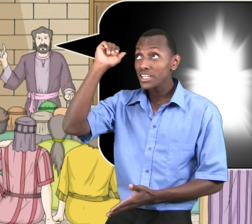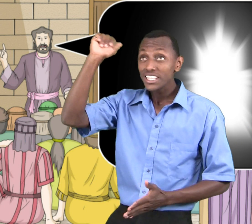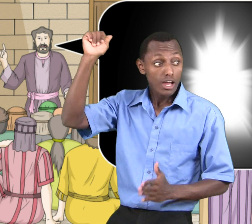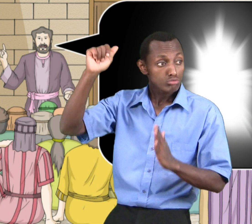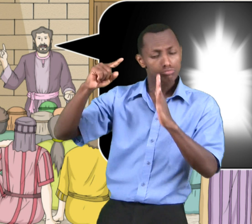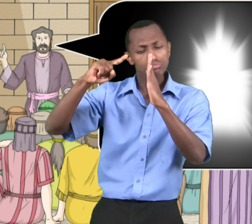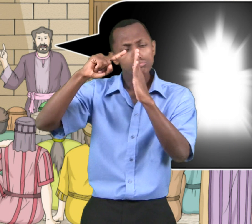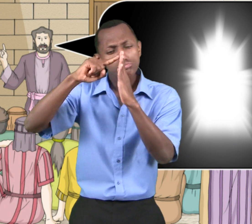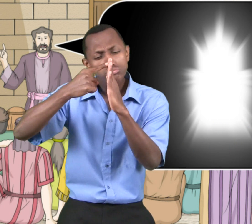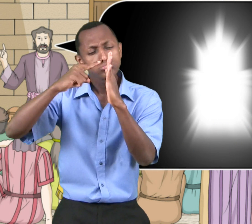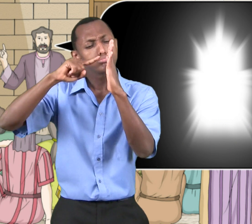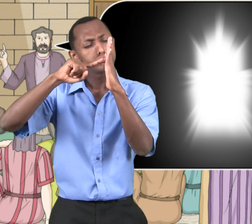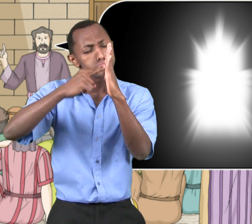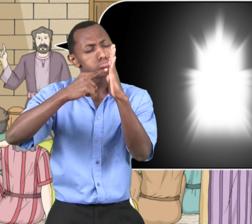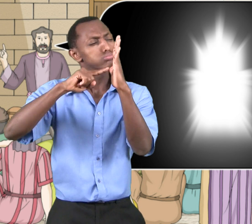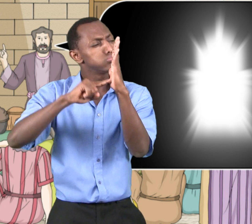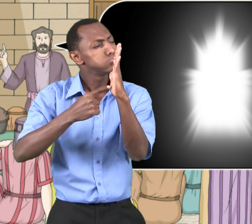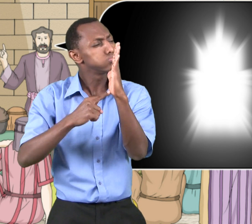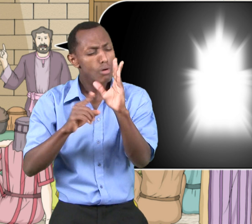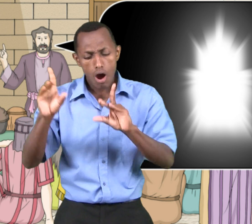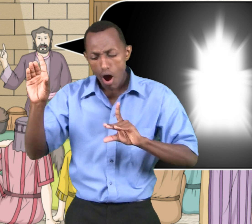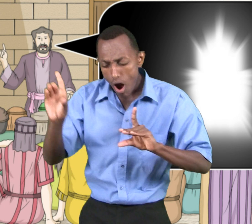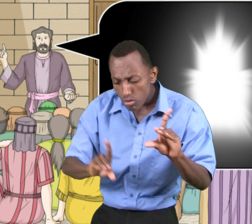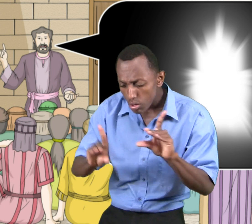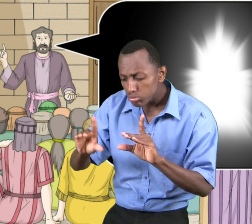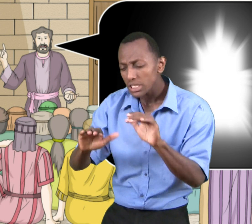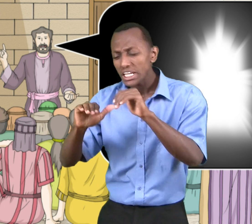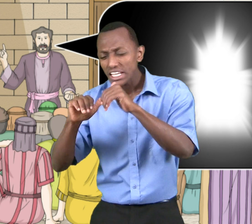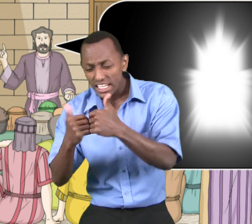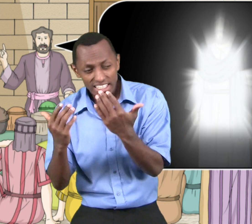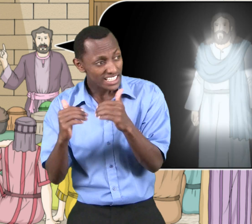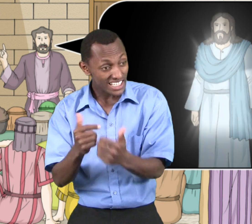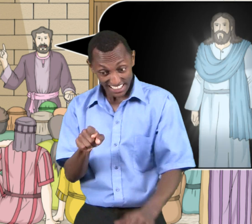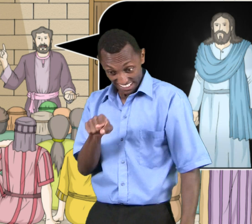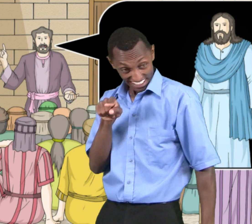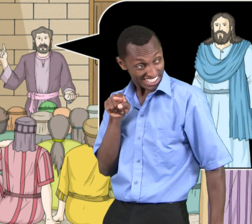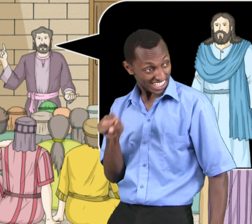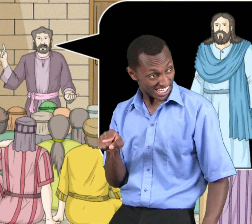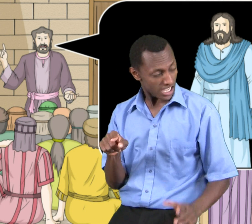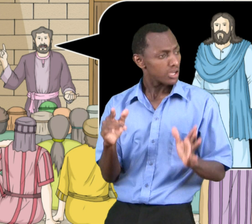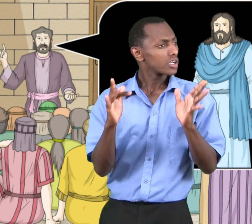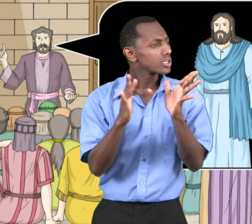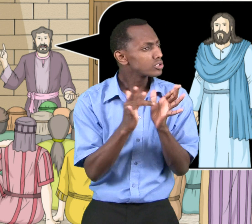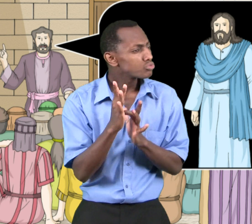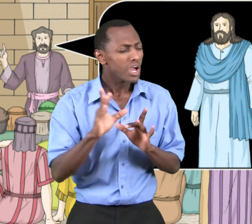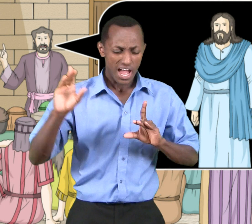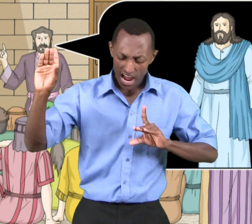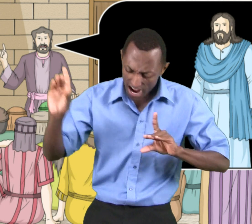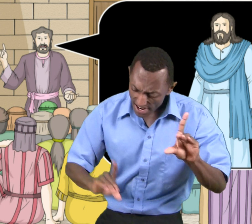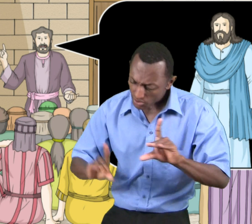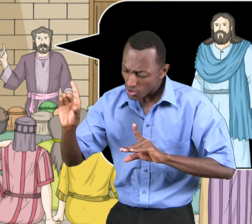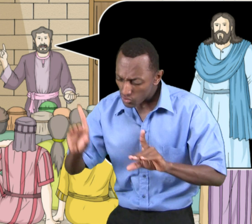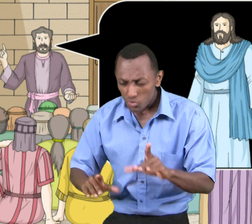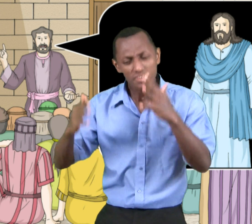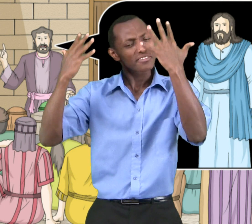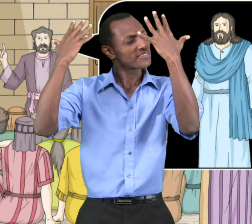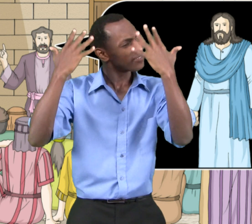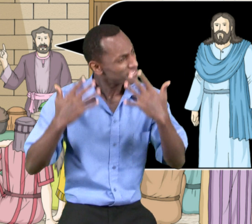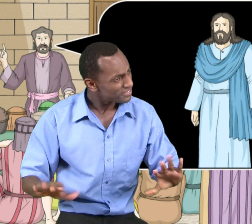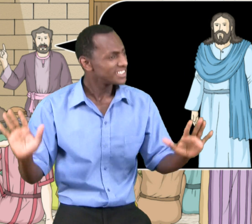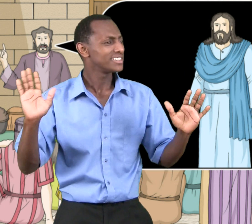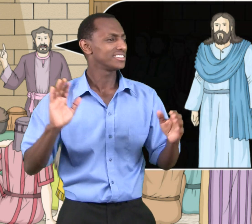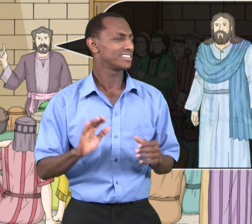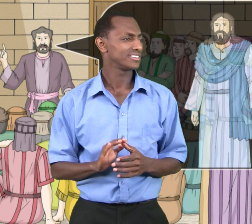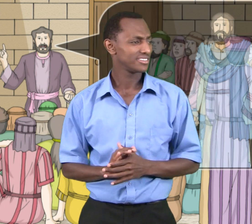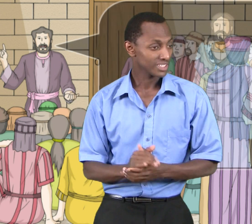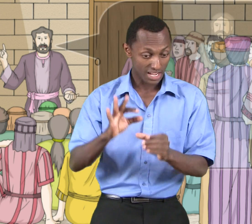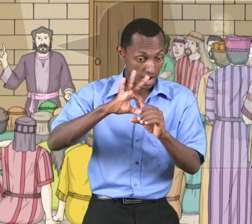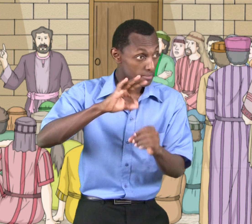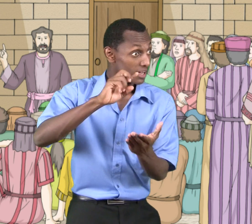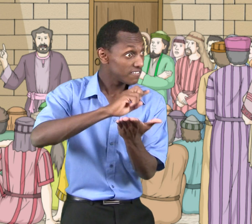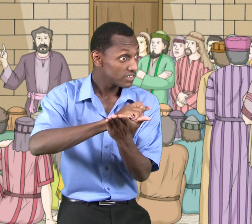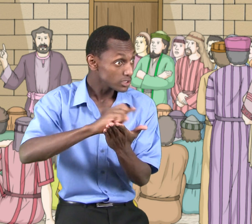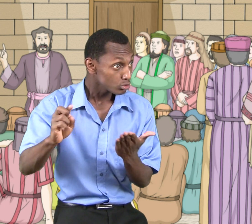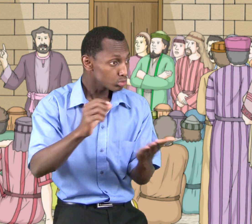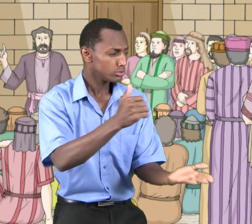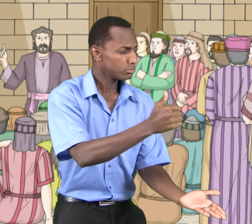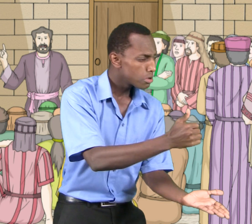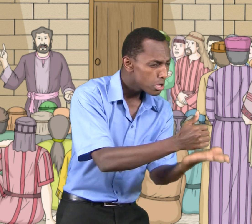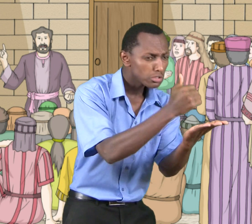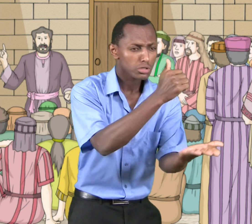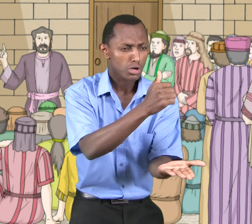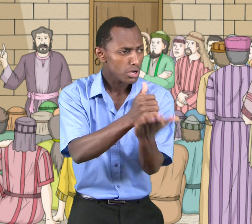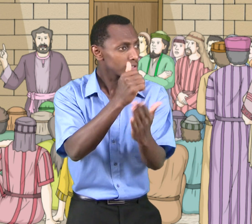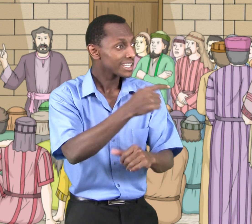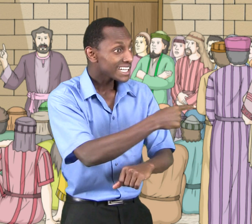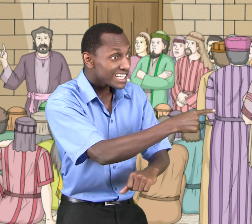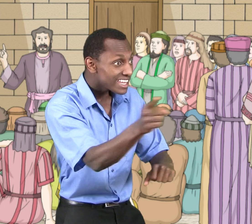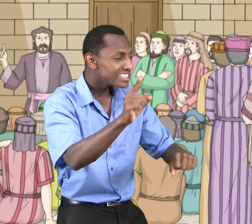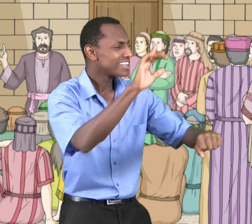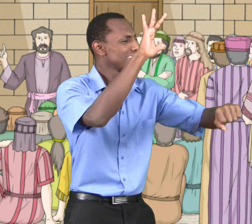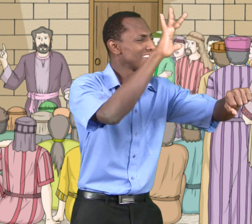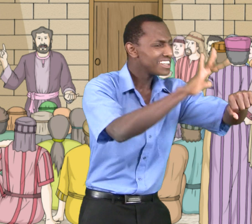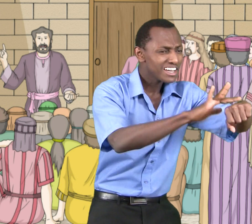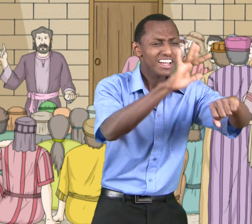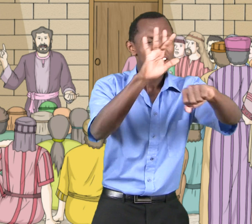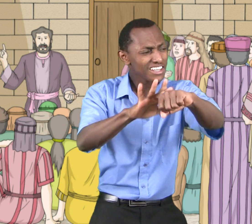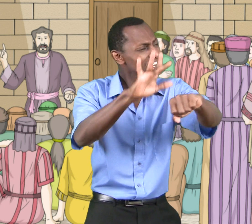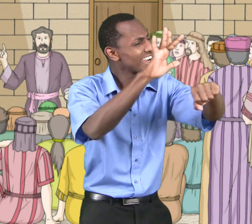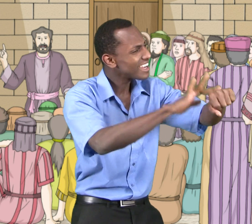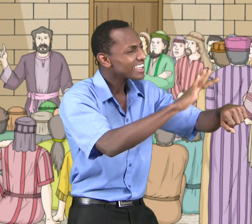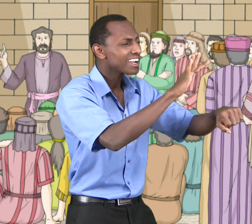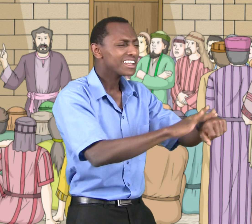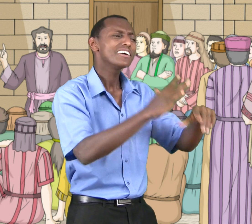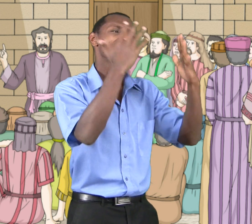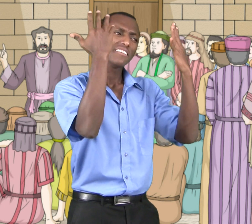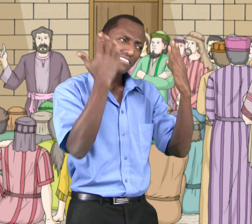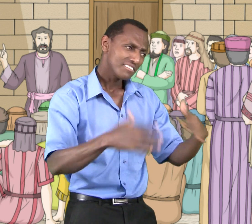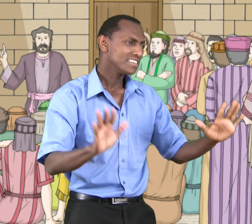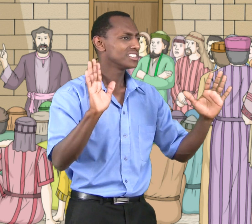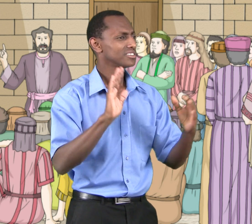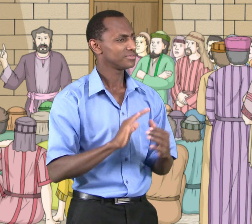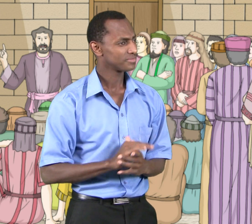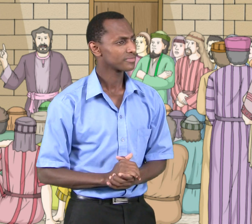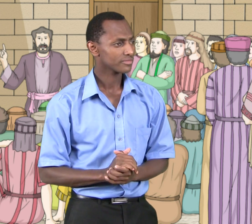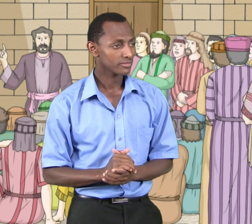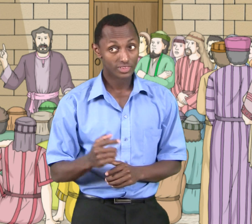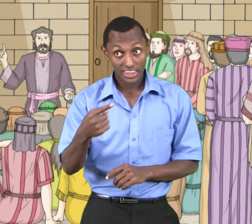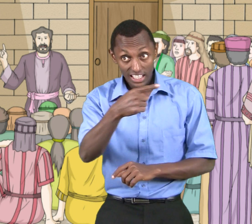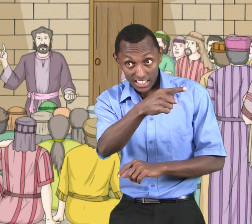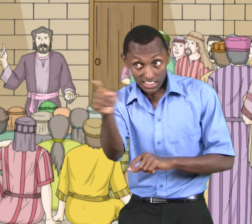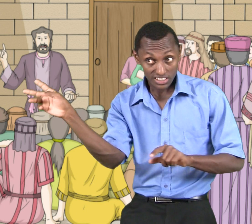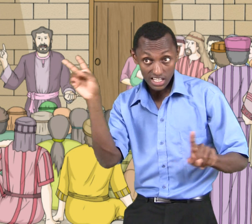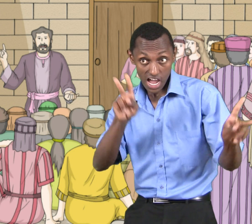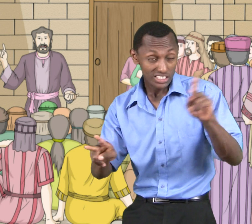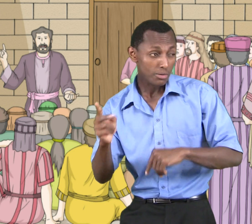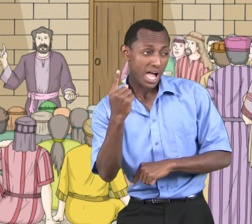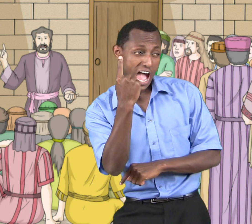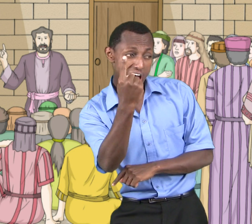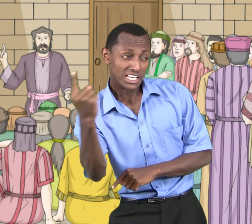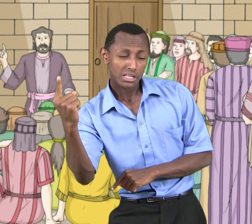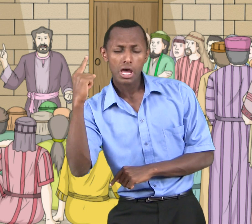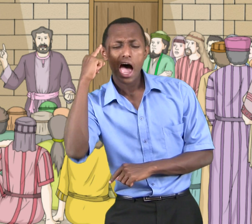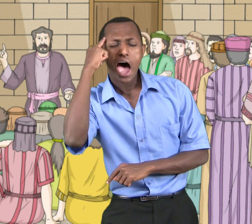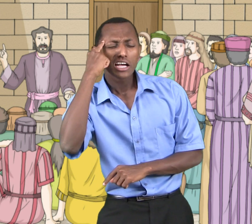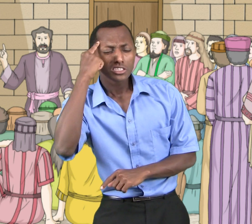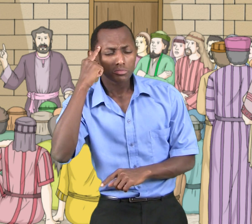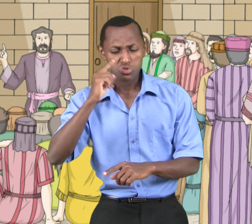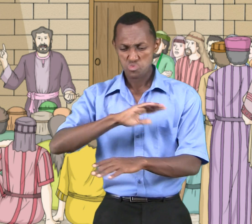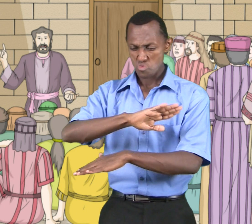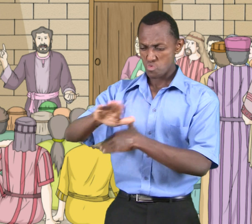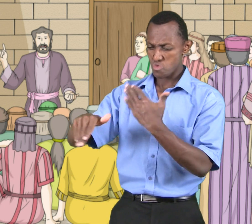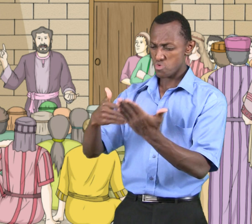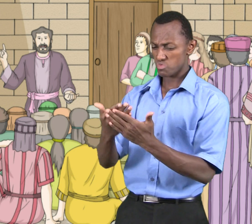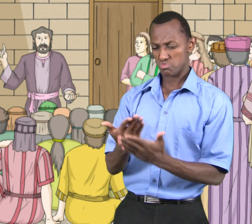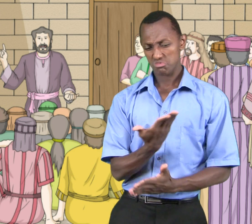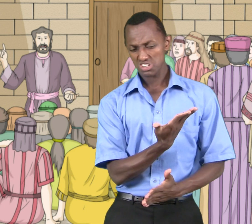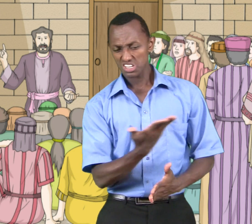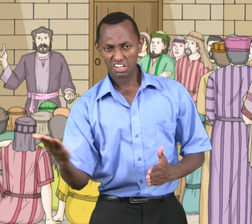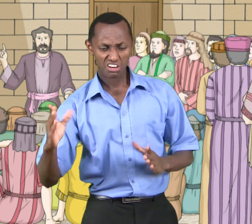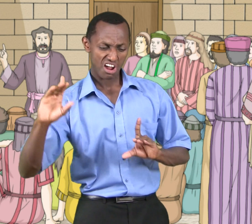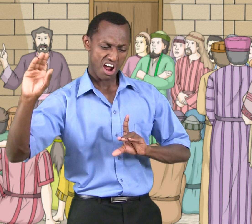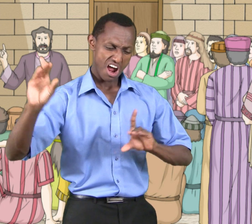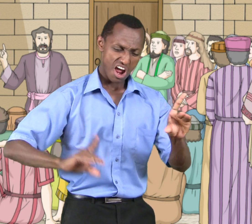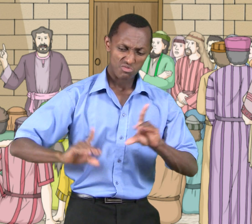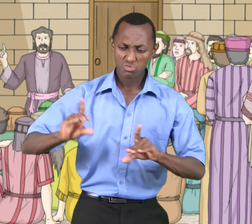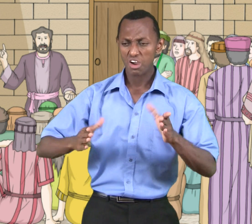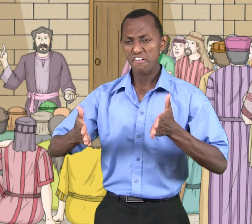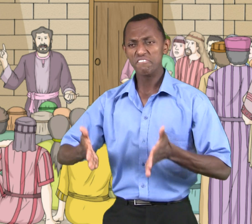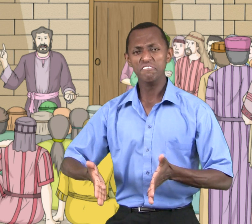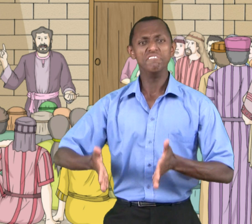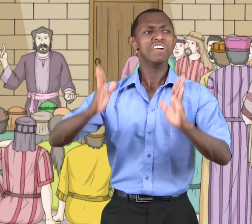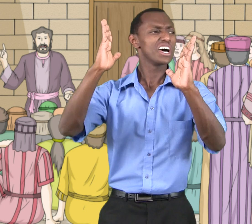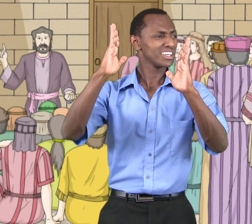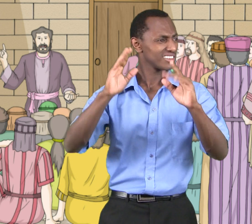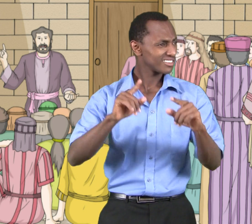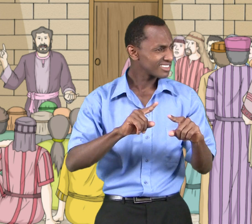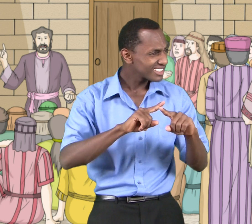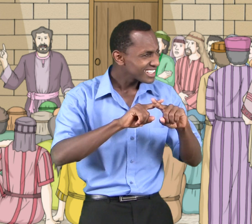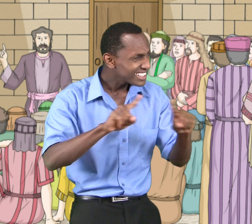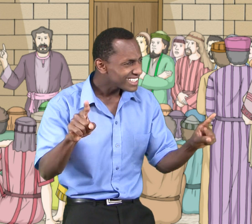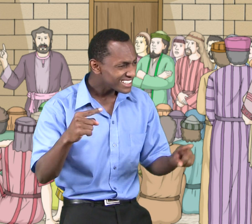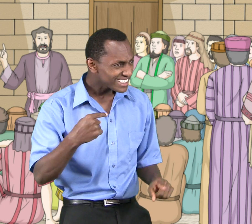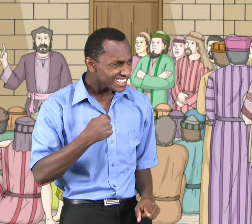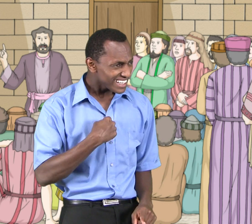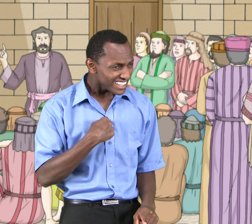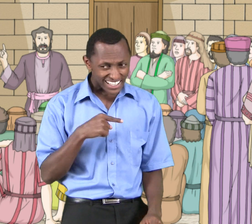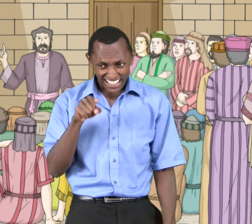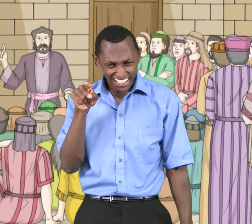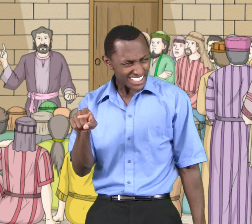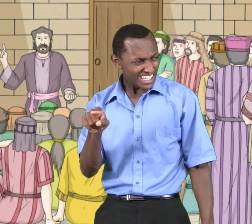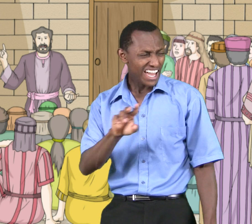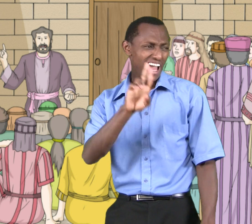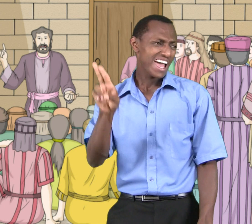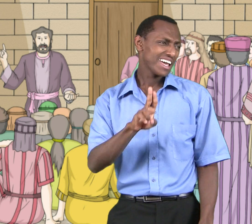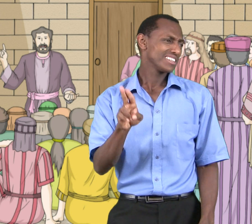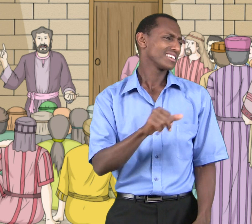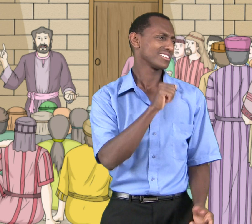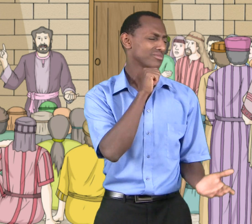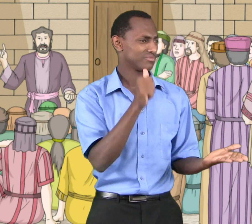“Everything is permissible for me,” but not everything is beneficial.